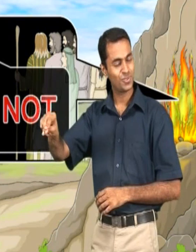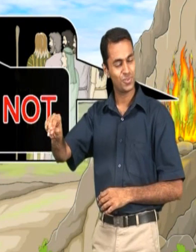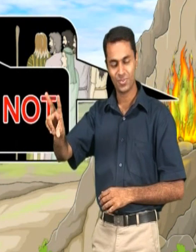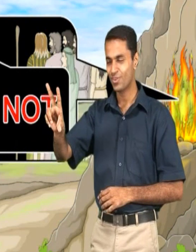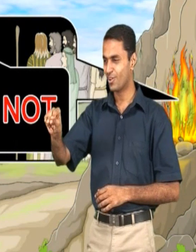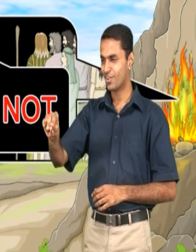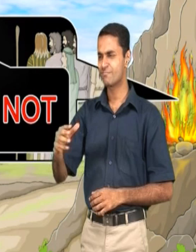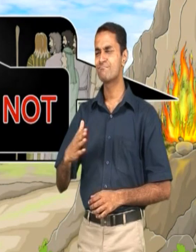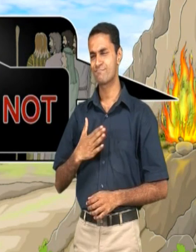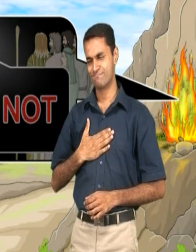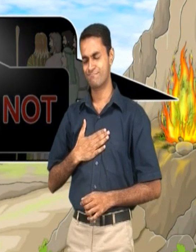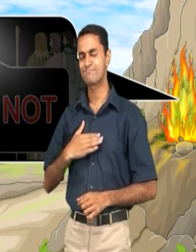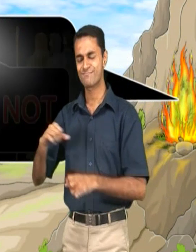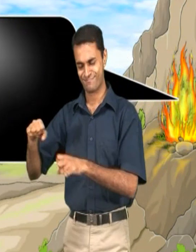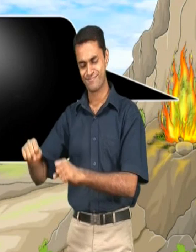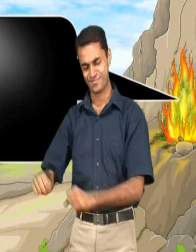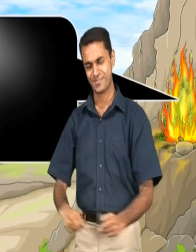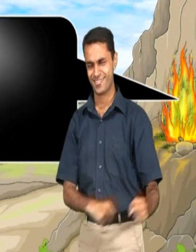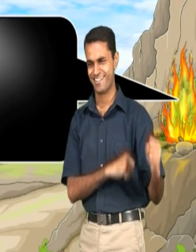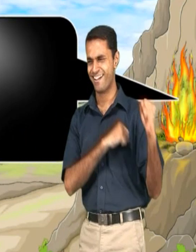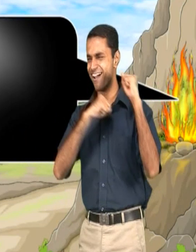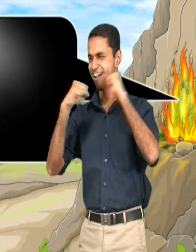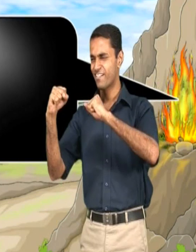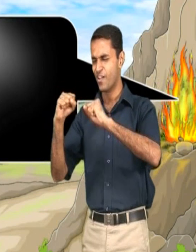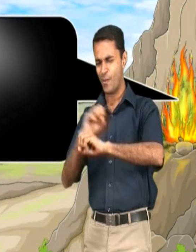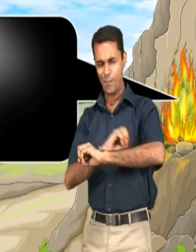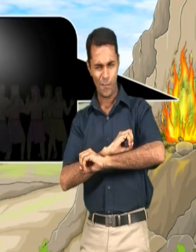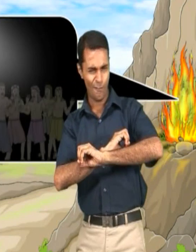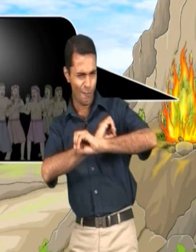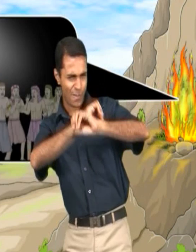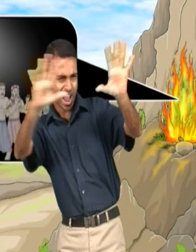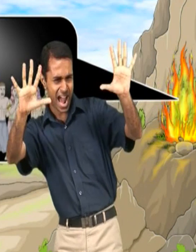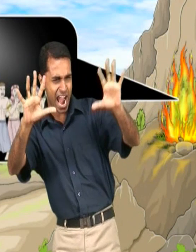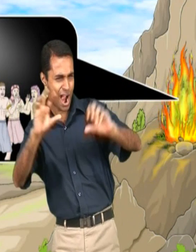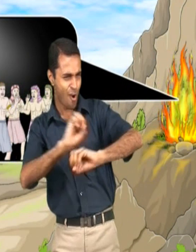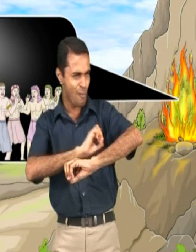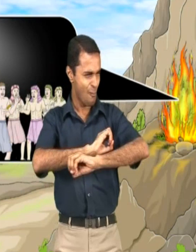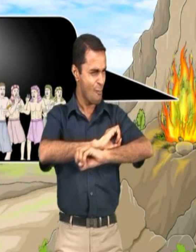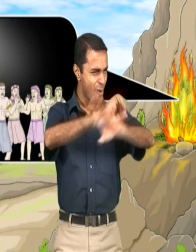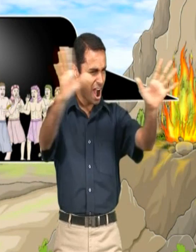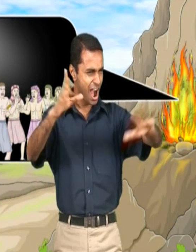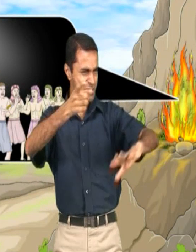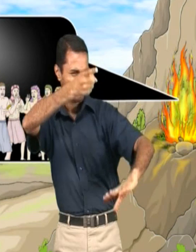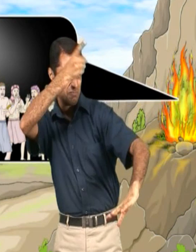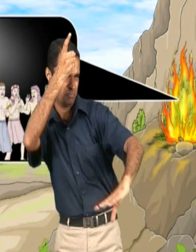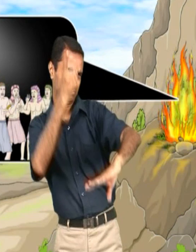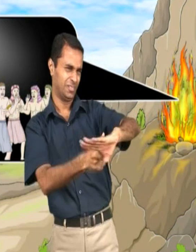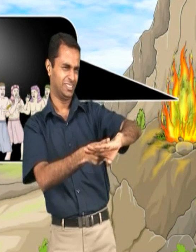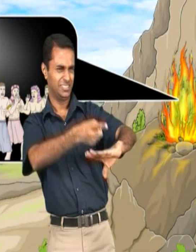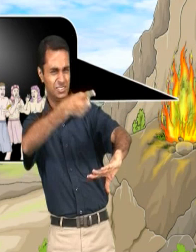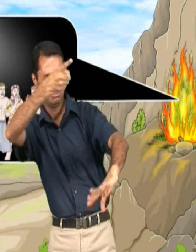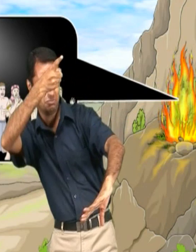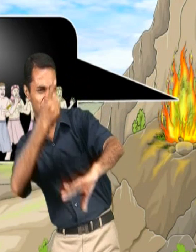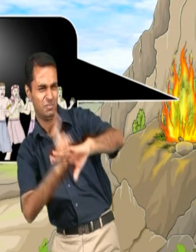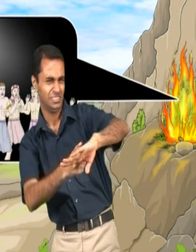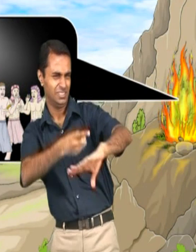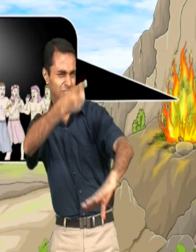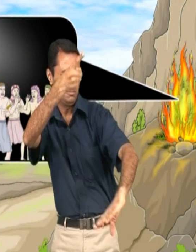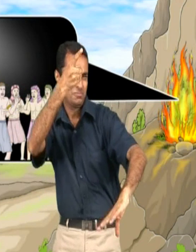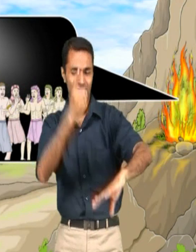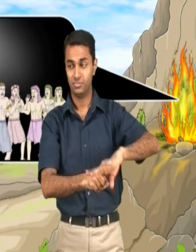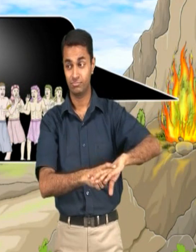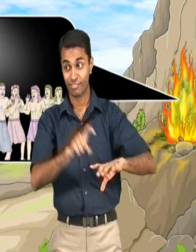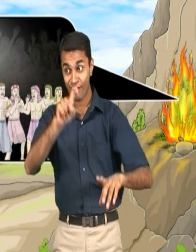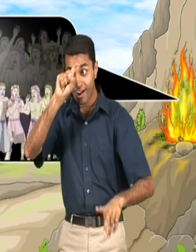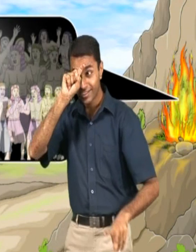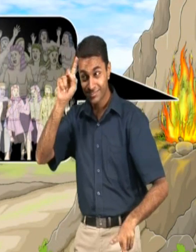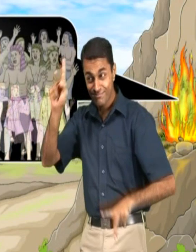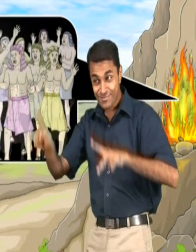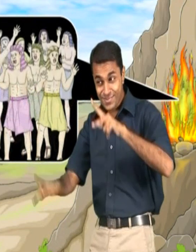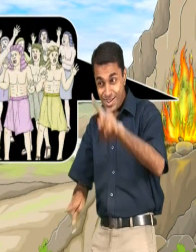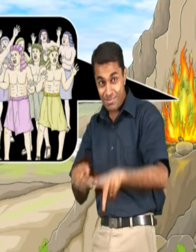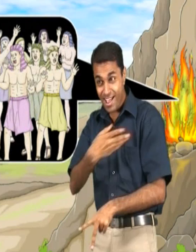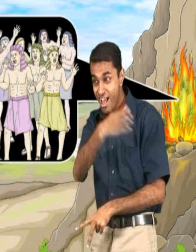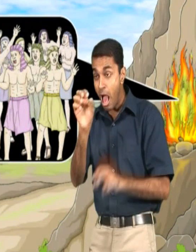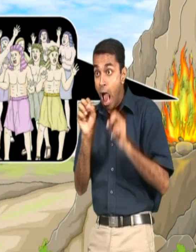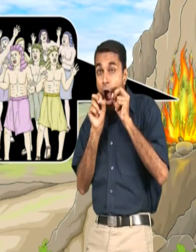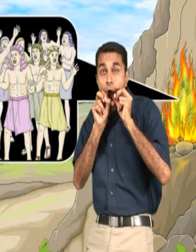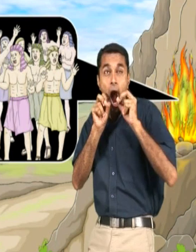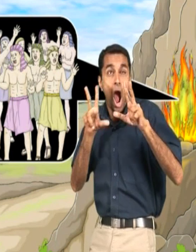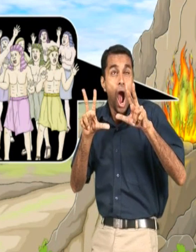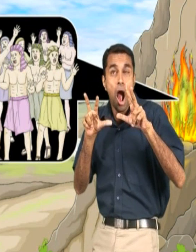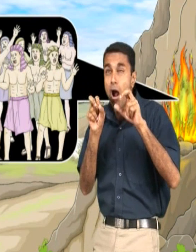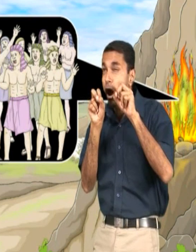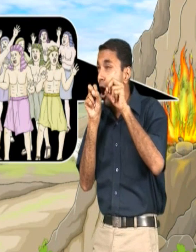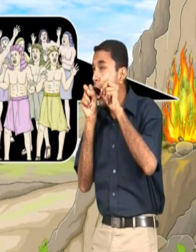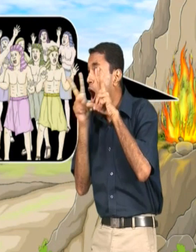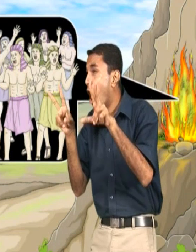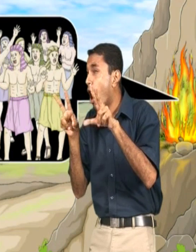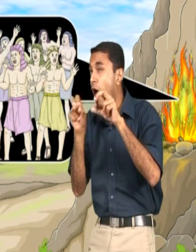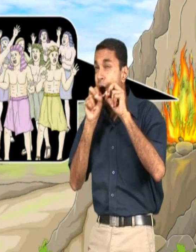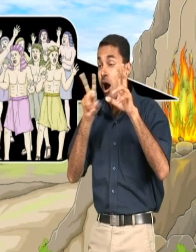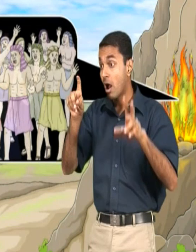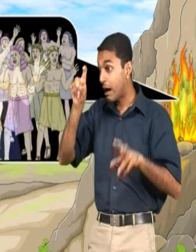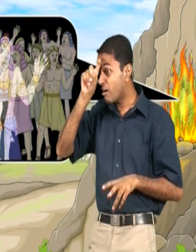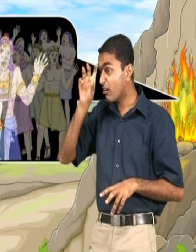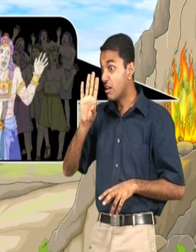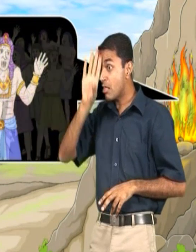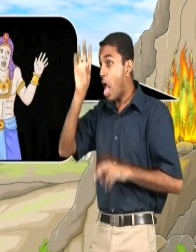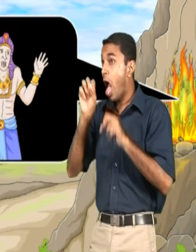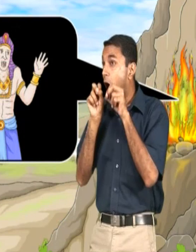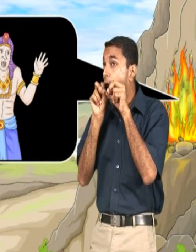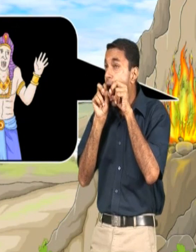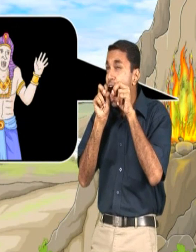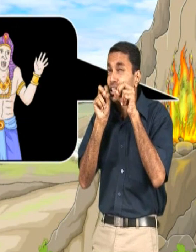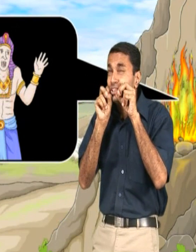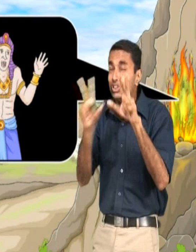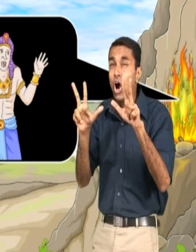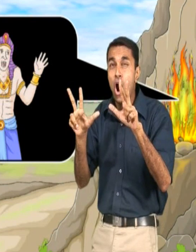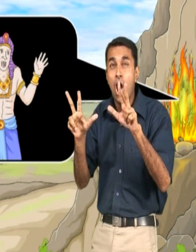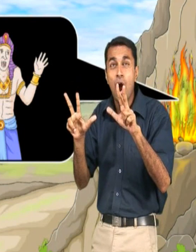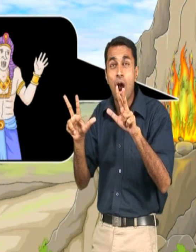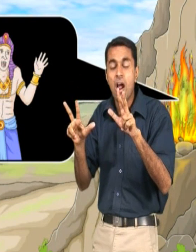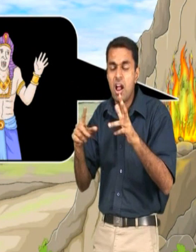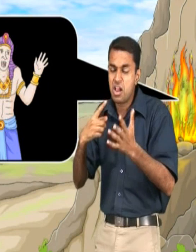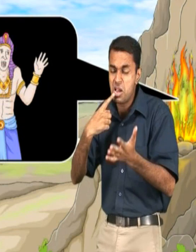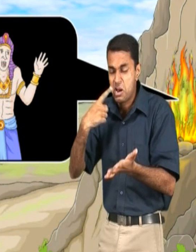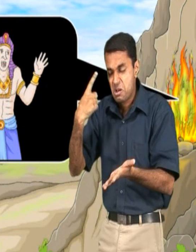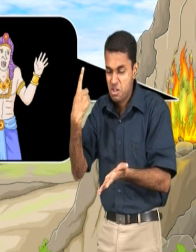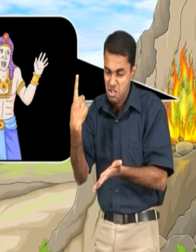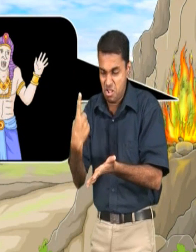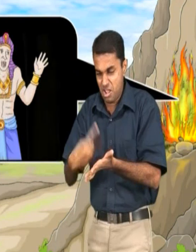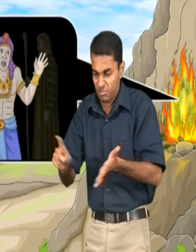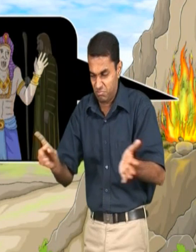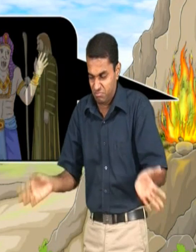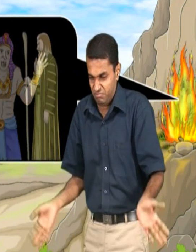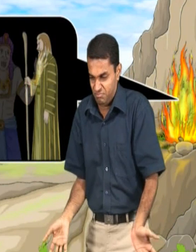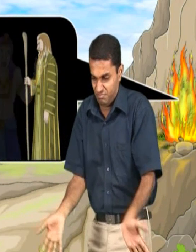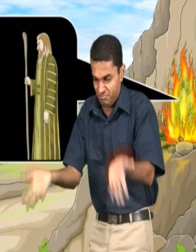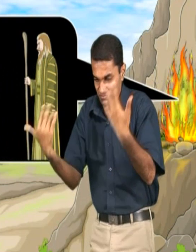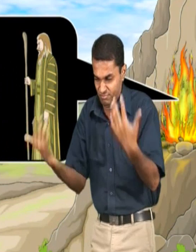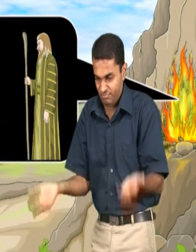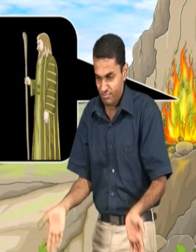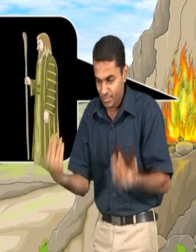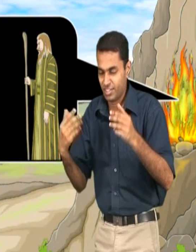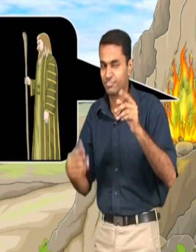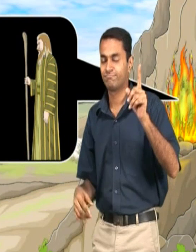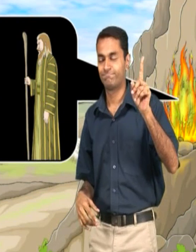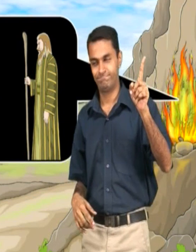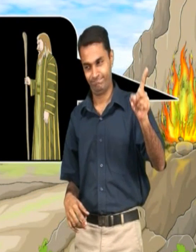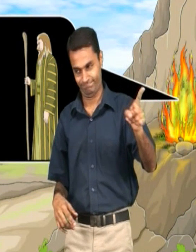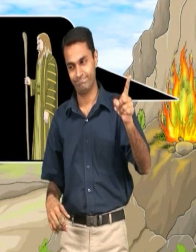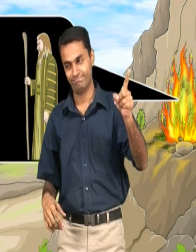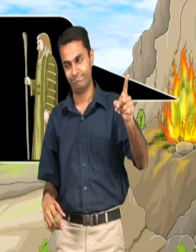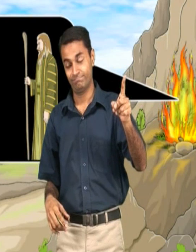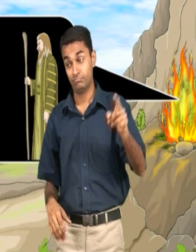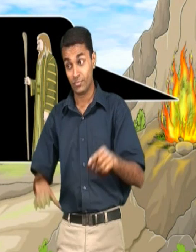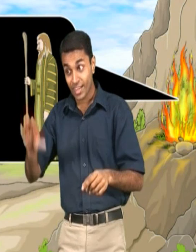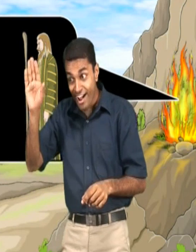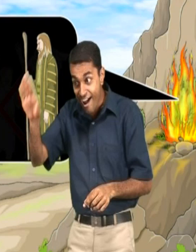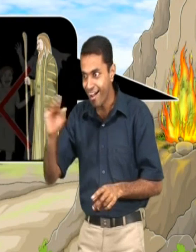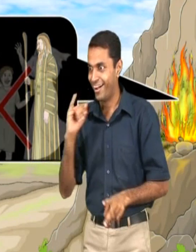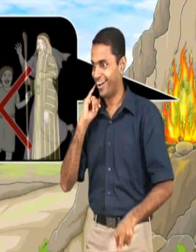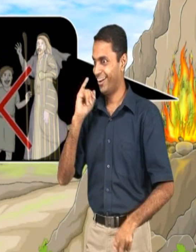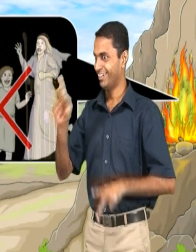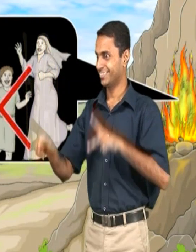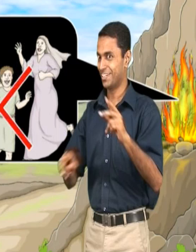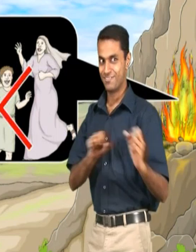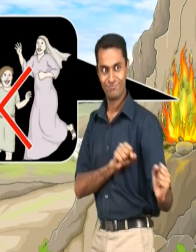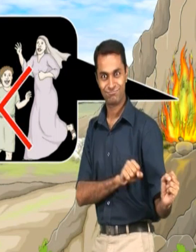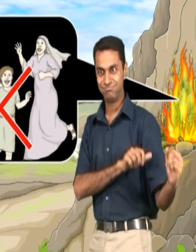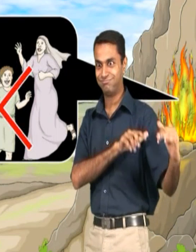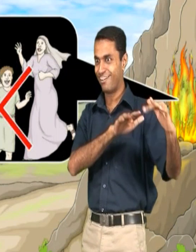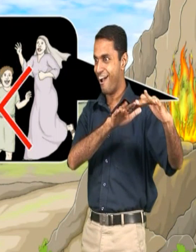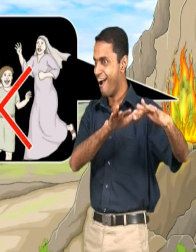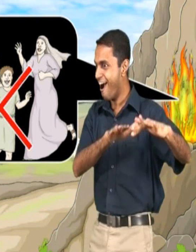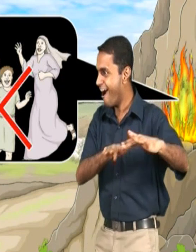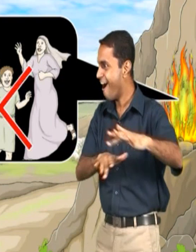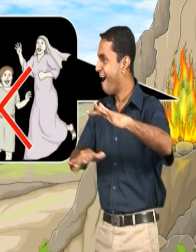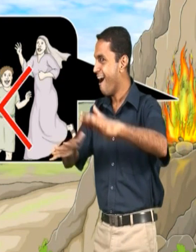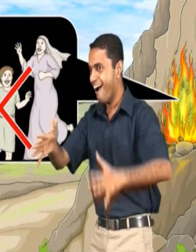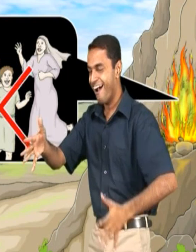So I will stretch out My hand and strike the Egyptians with all the wonders I will perform among them. And after that, he will release you.